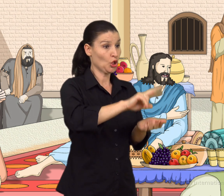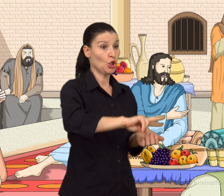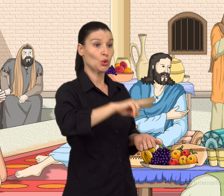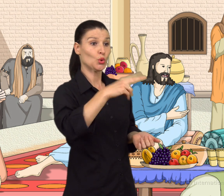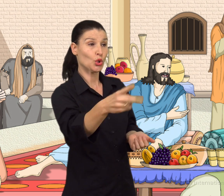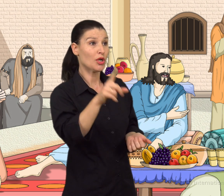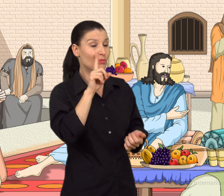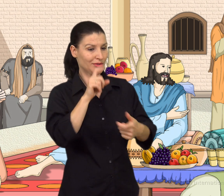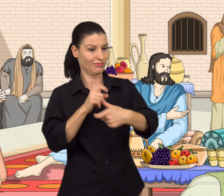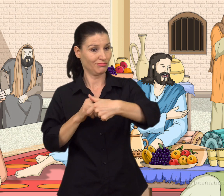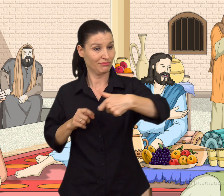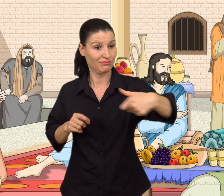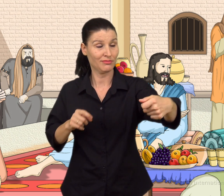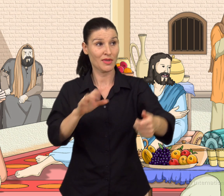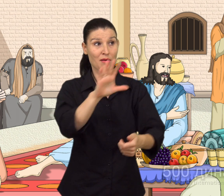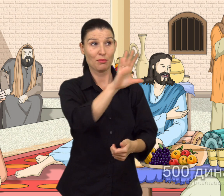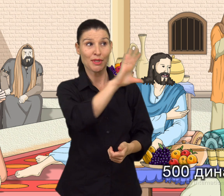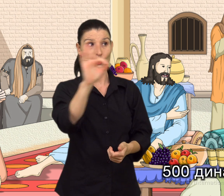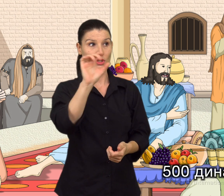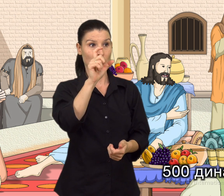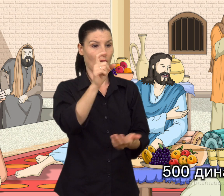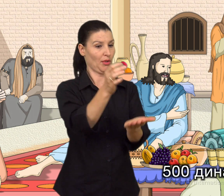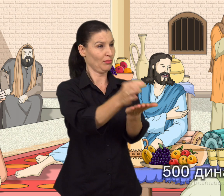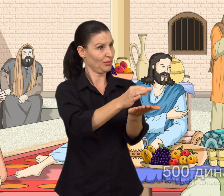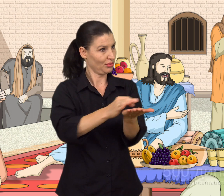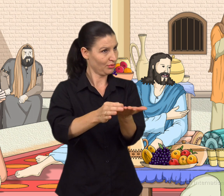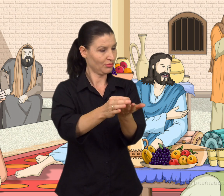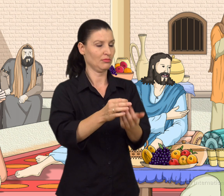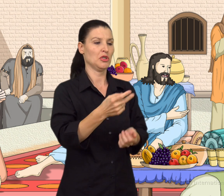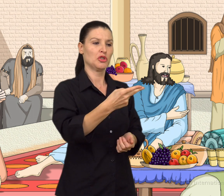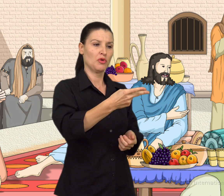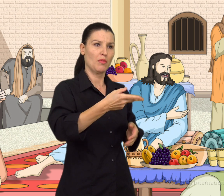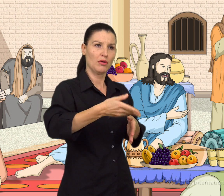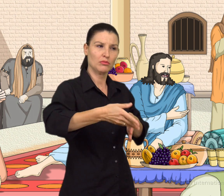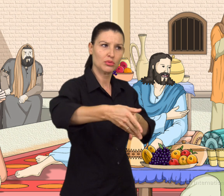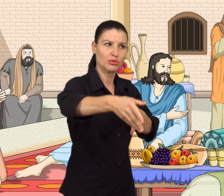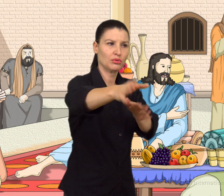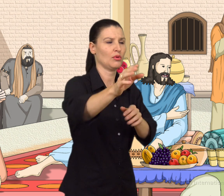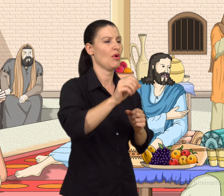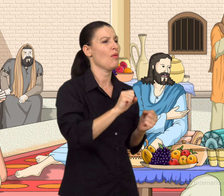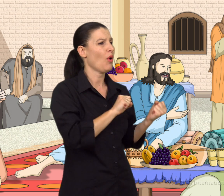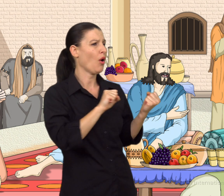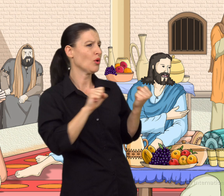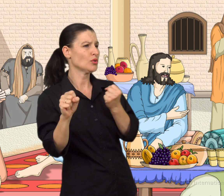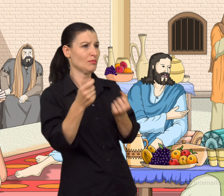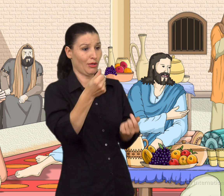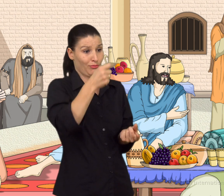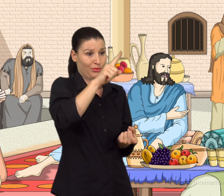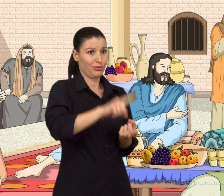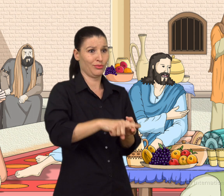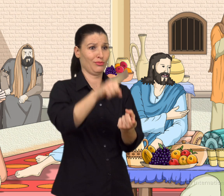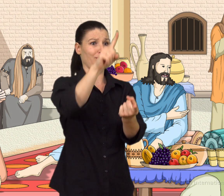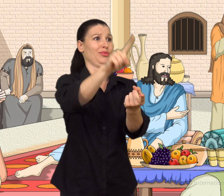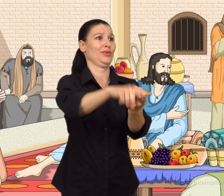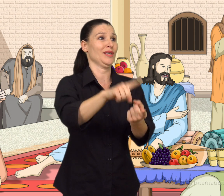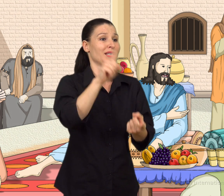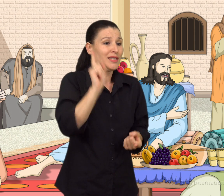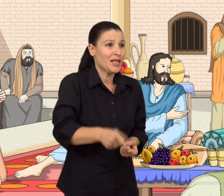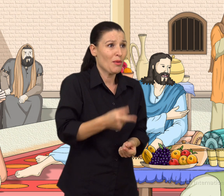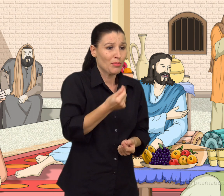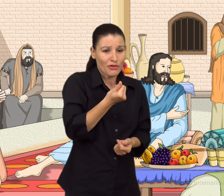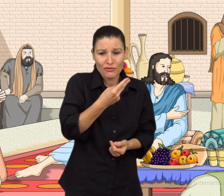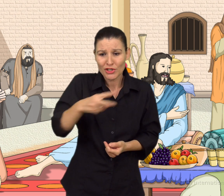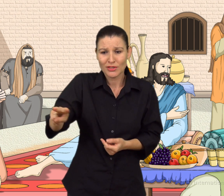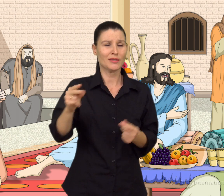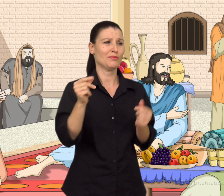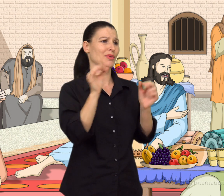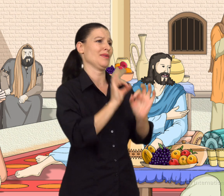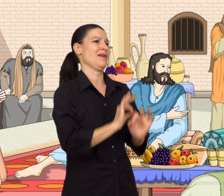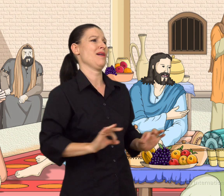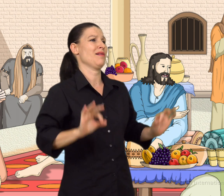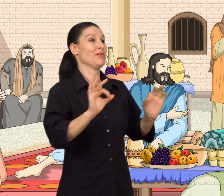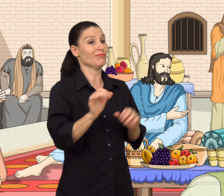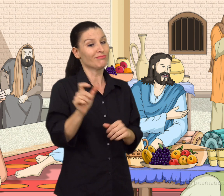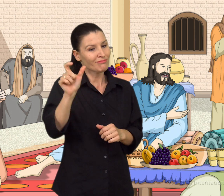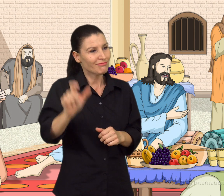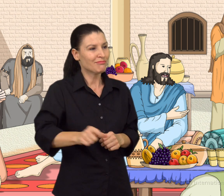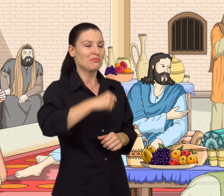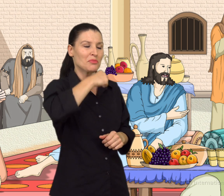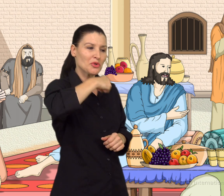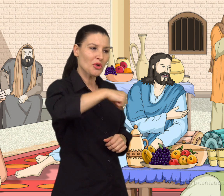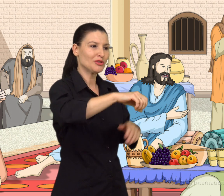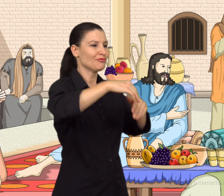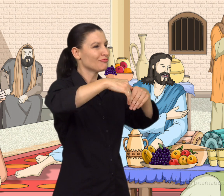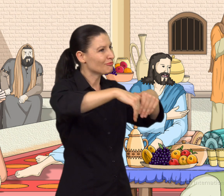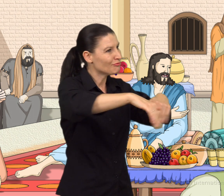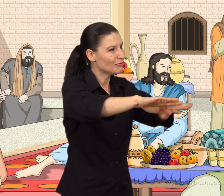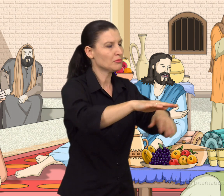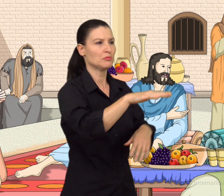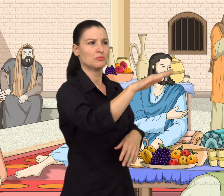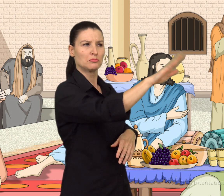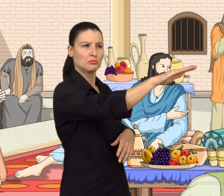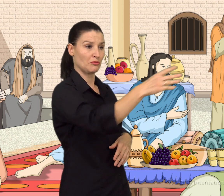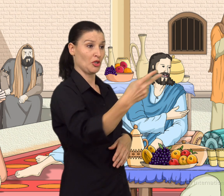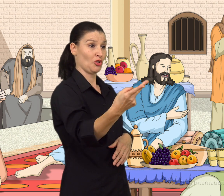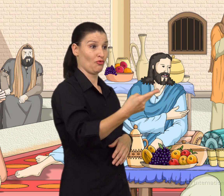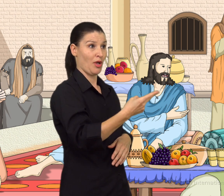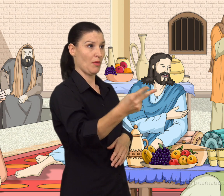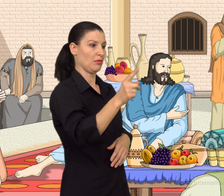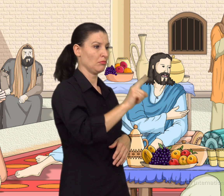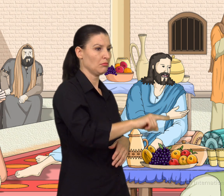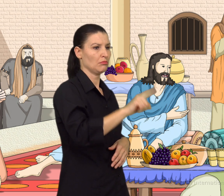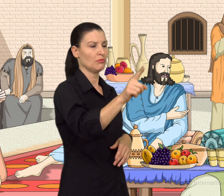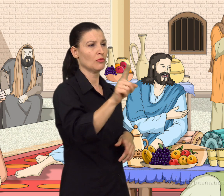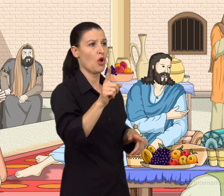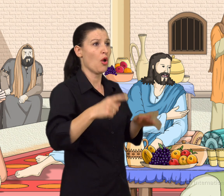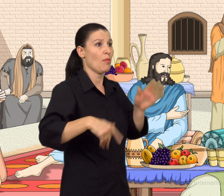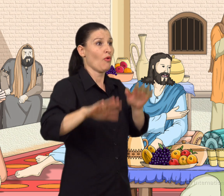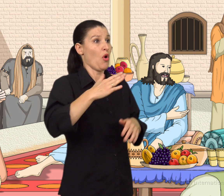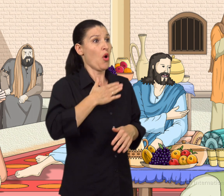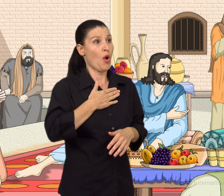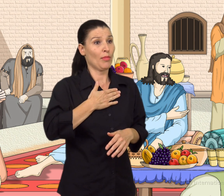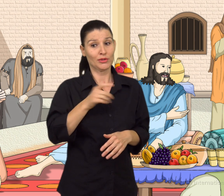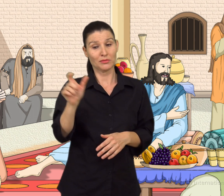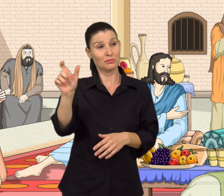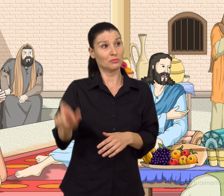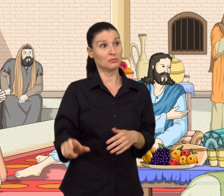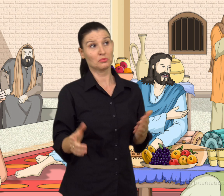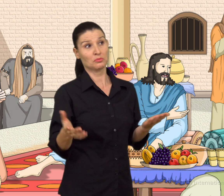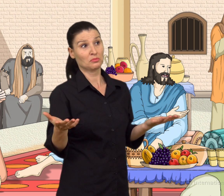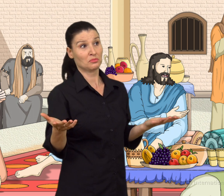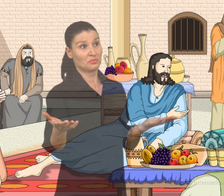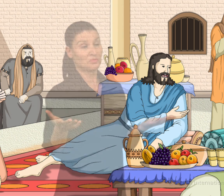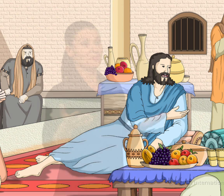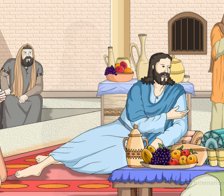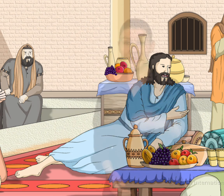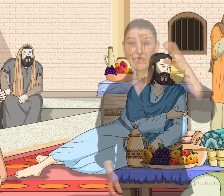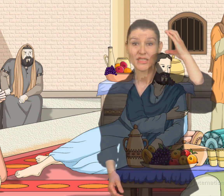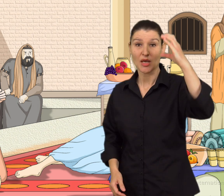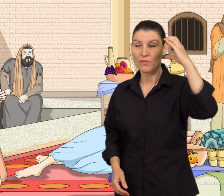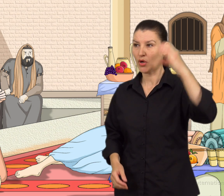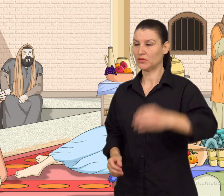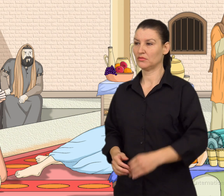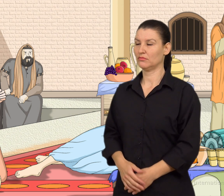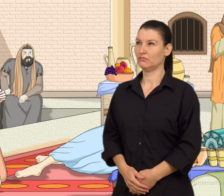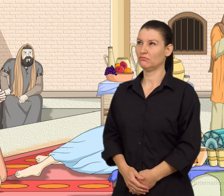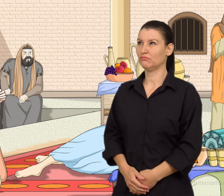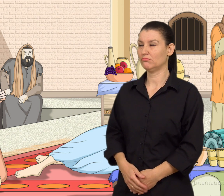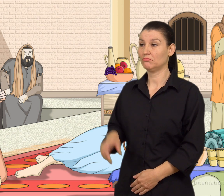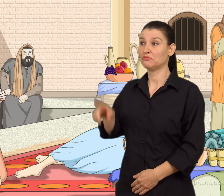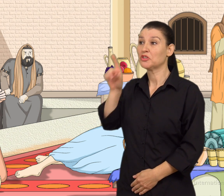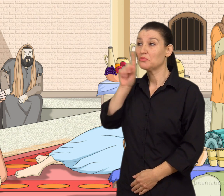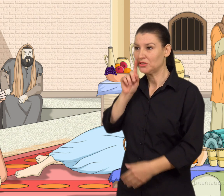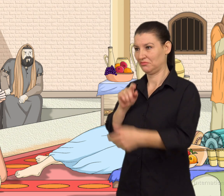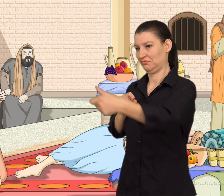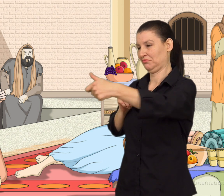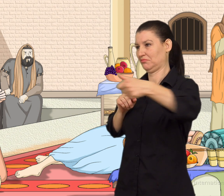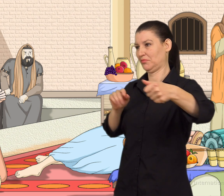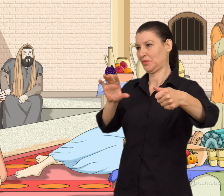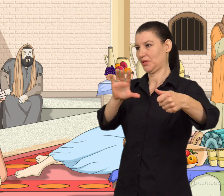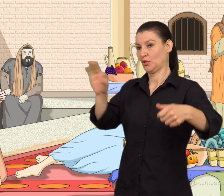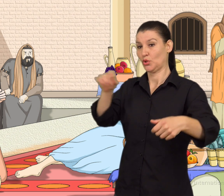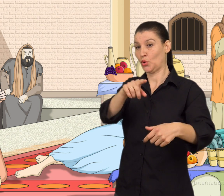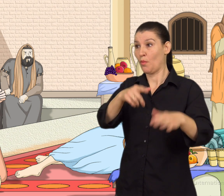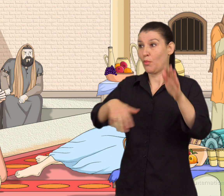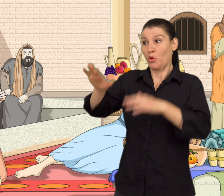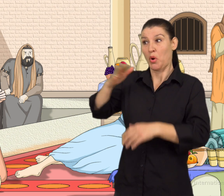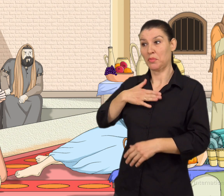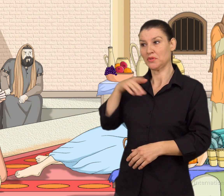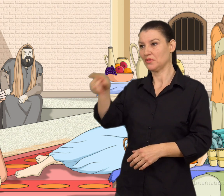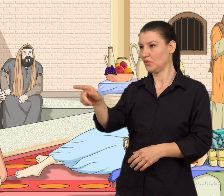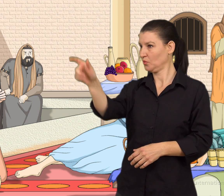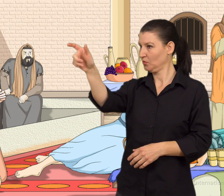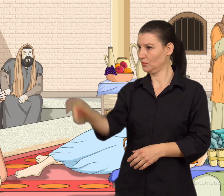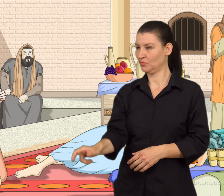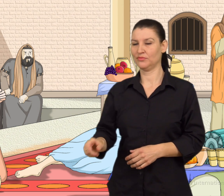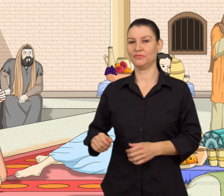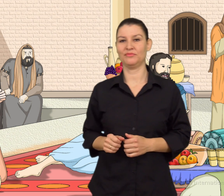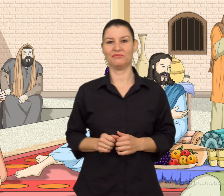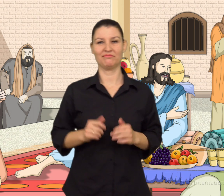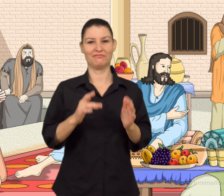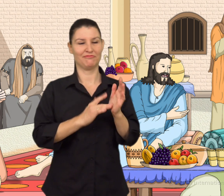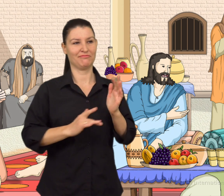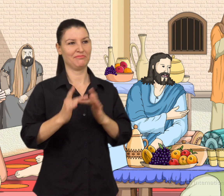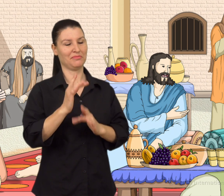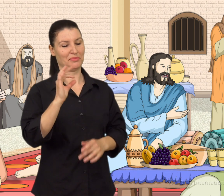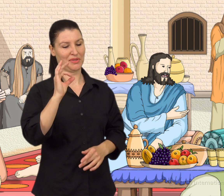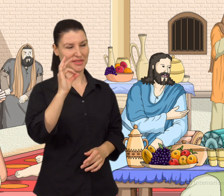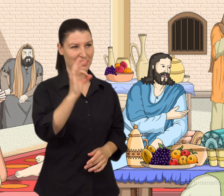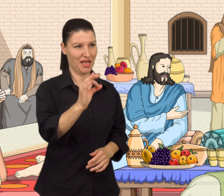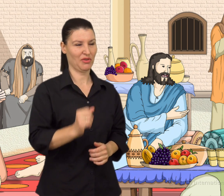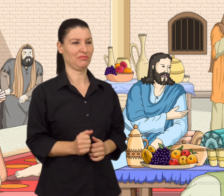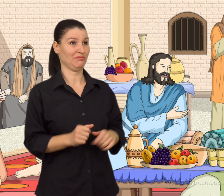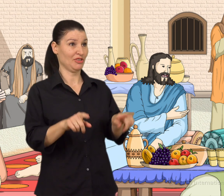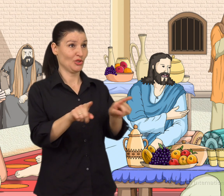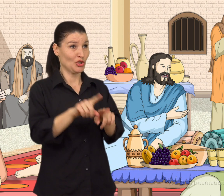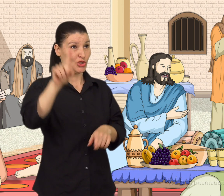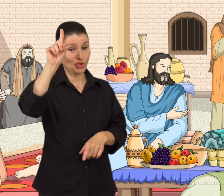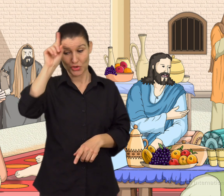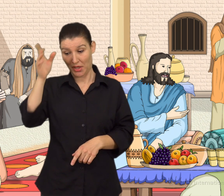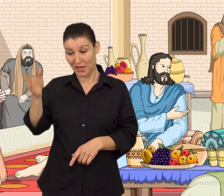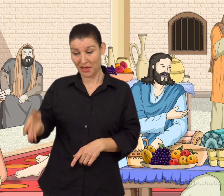When they were unable to repay him, he forgave both of them. Which one, then, will love him more?” “I suppose the one who was forgiven more,” Simon replied. “You have judged correctly,” Jesus said.